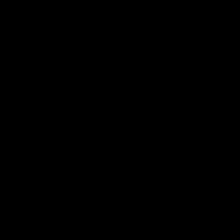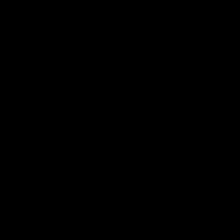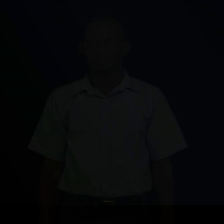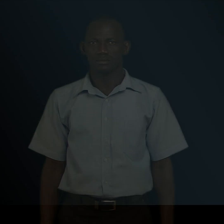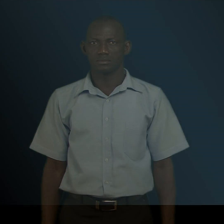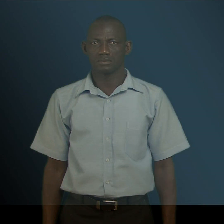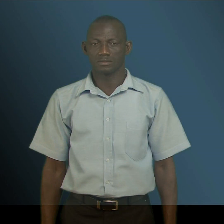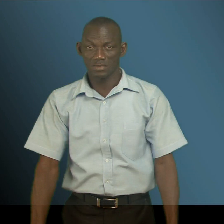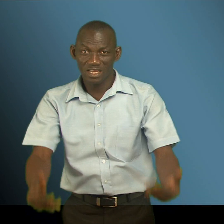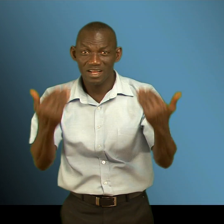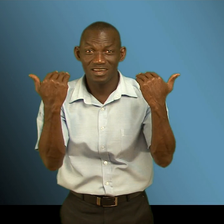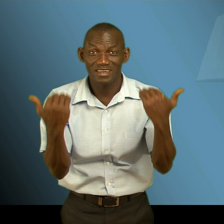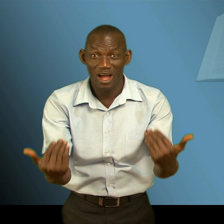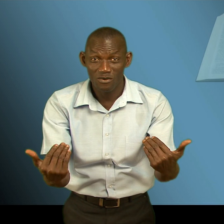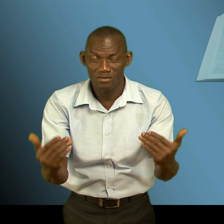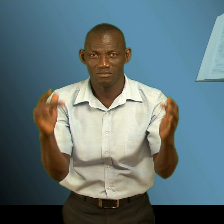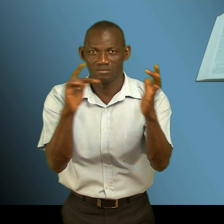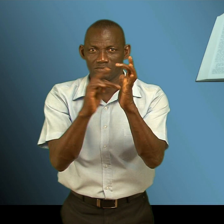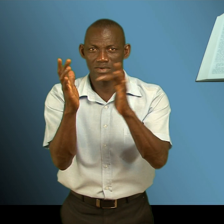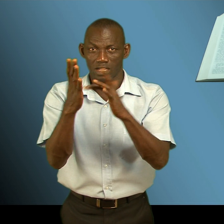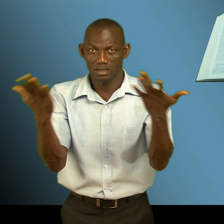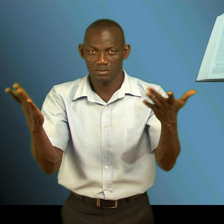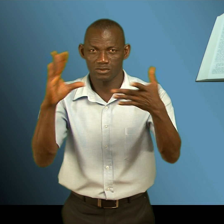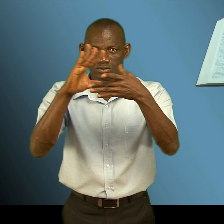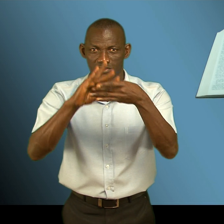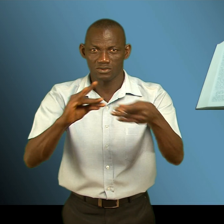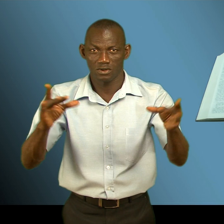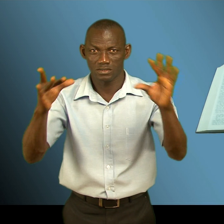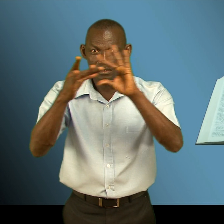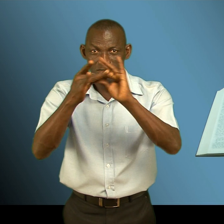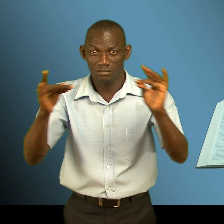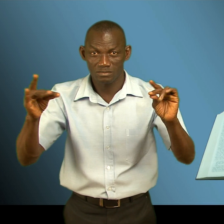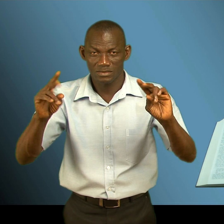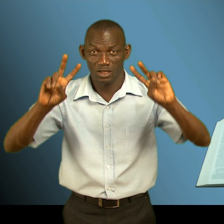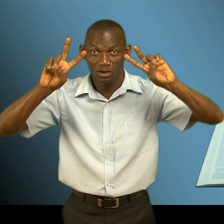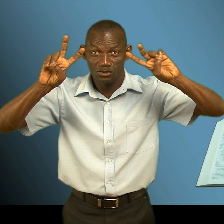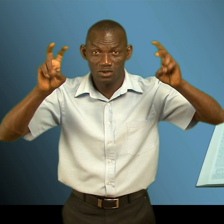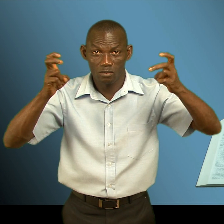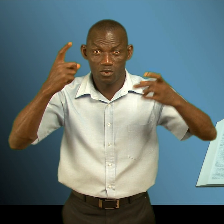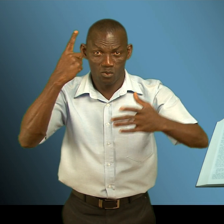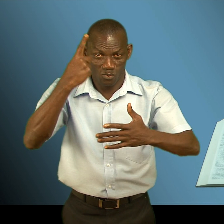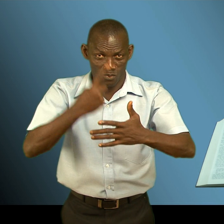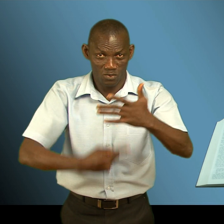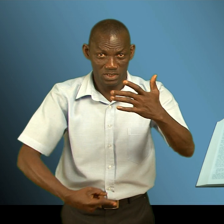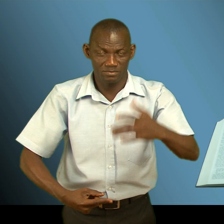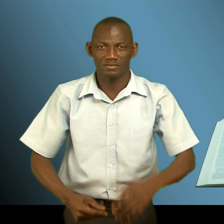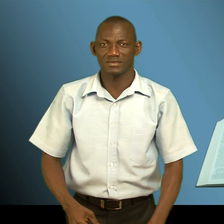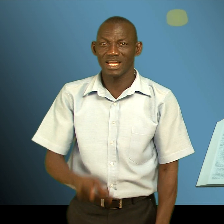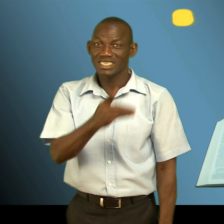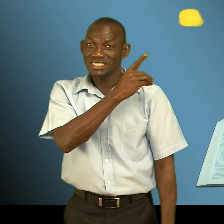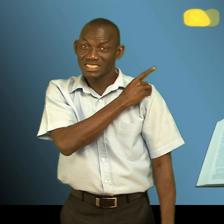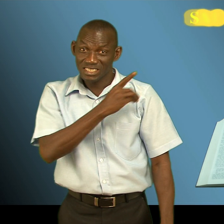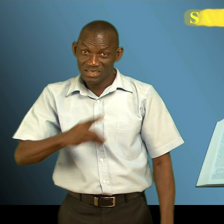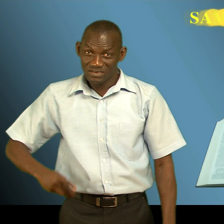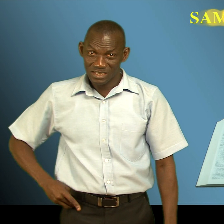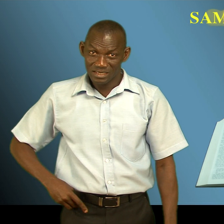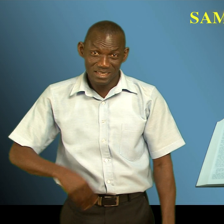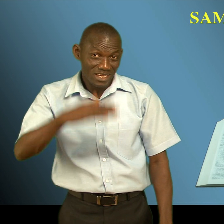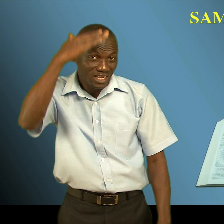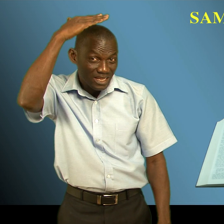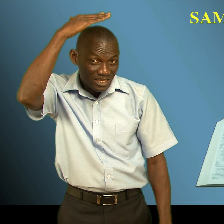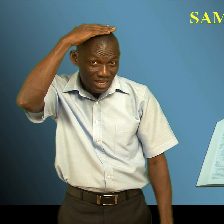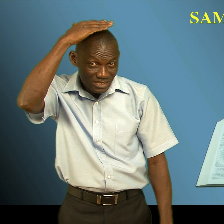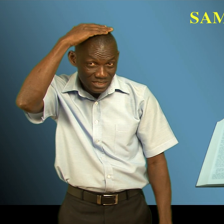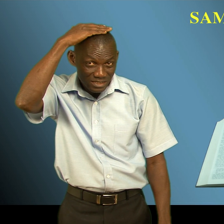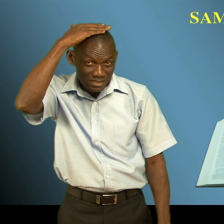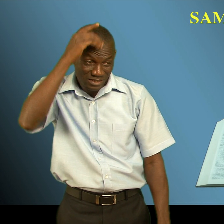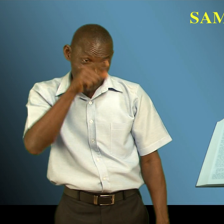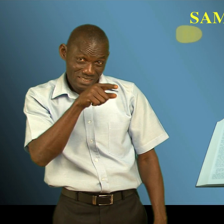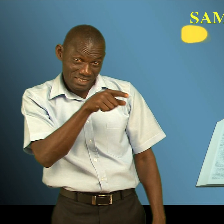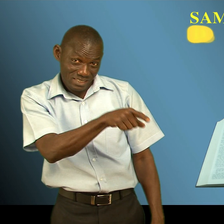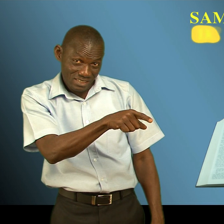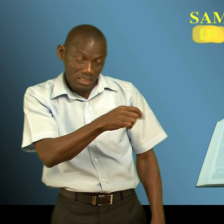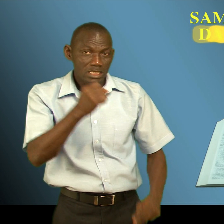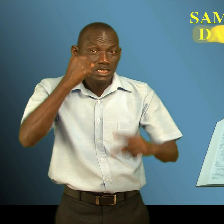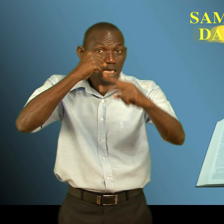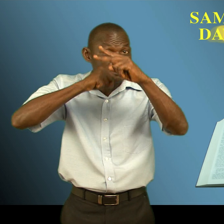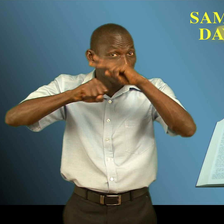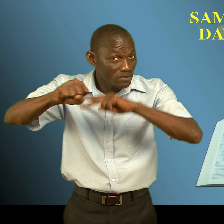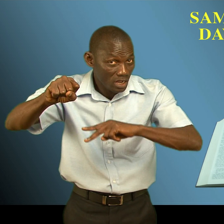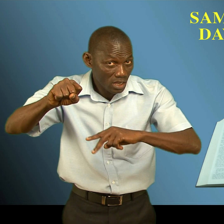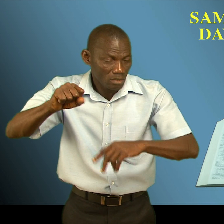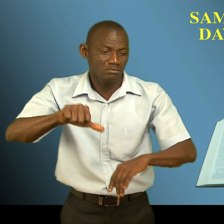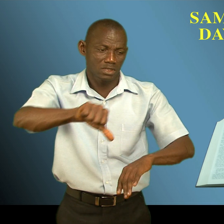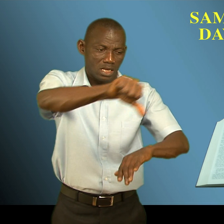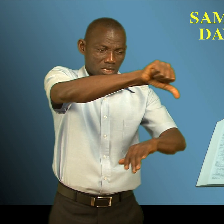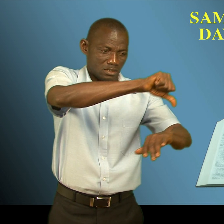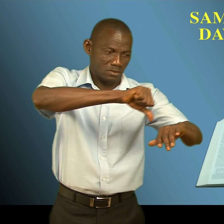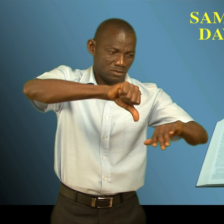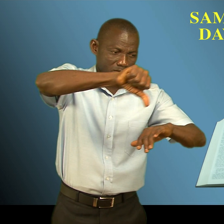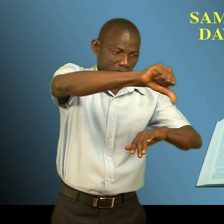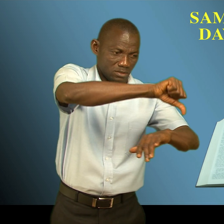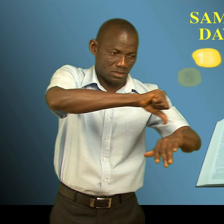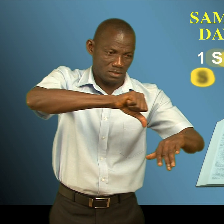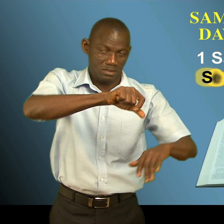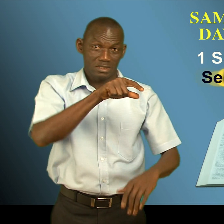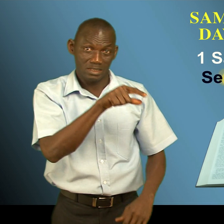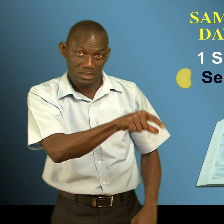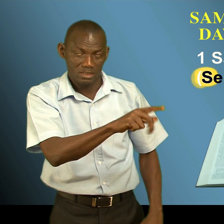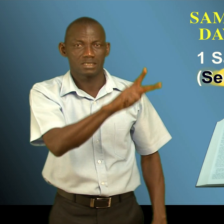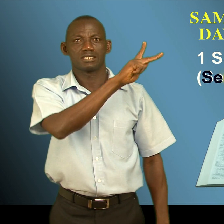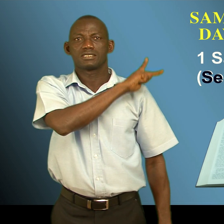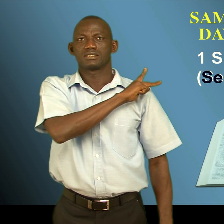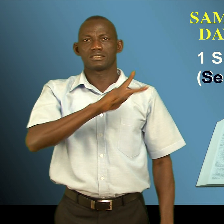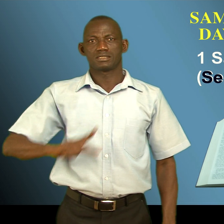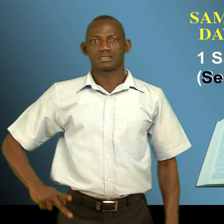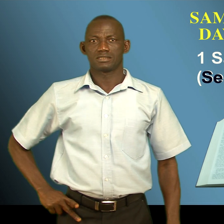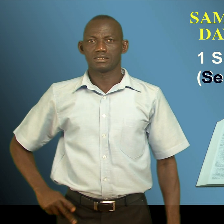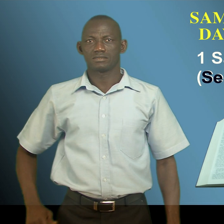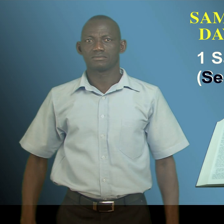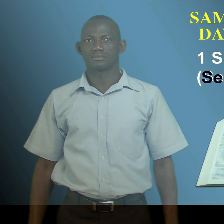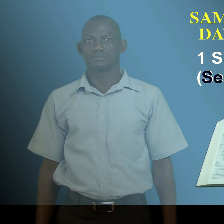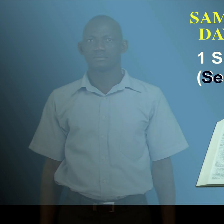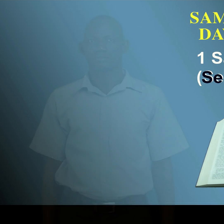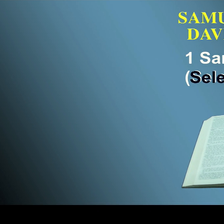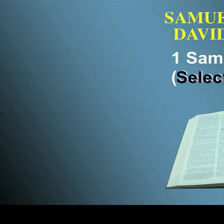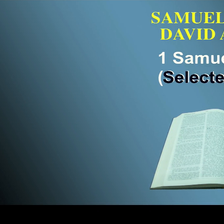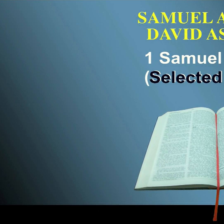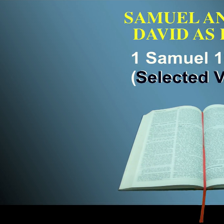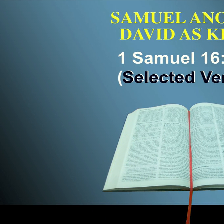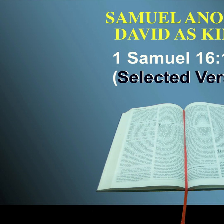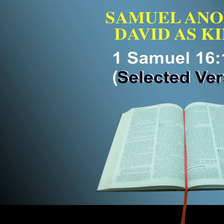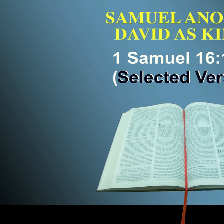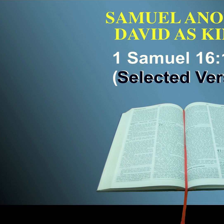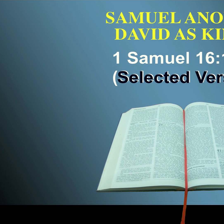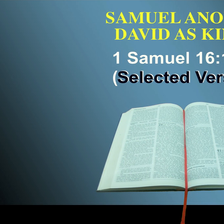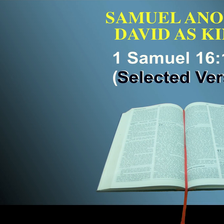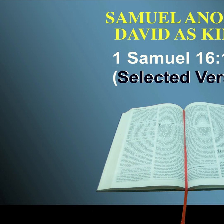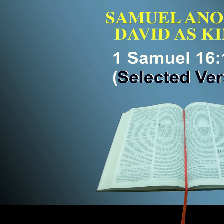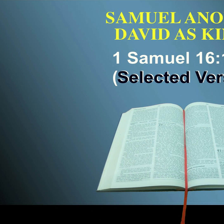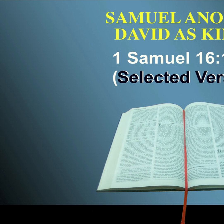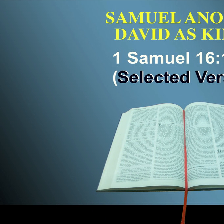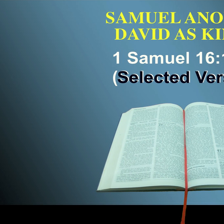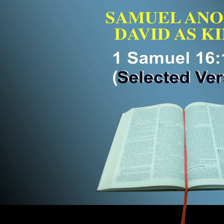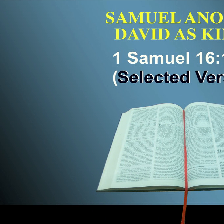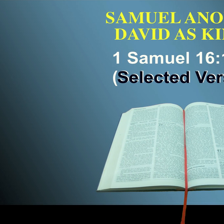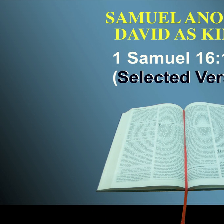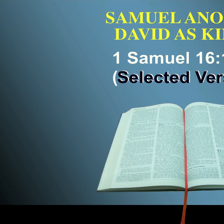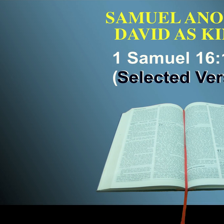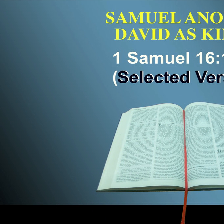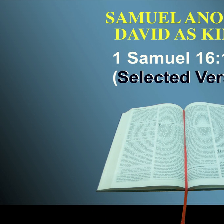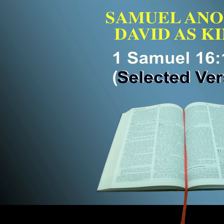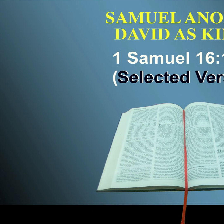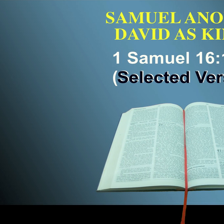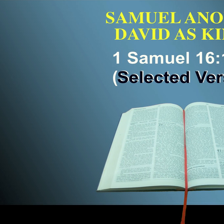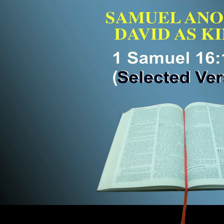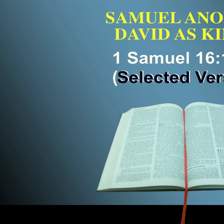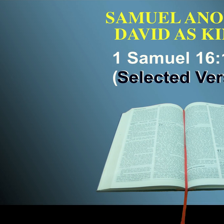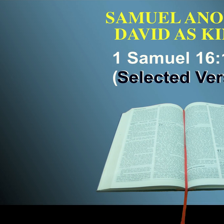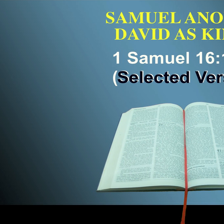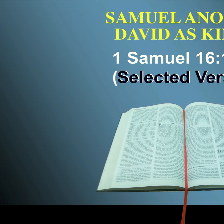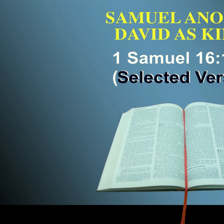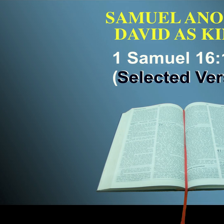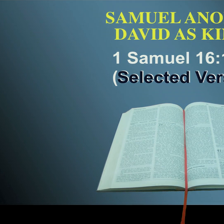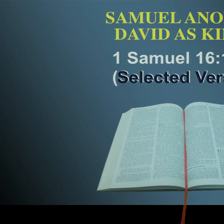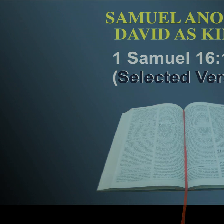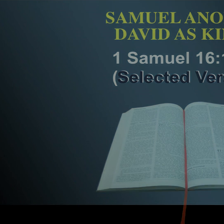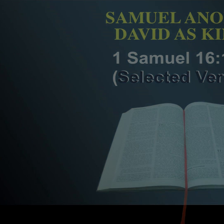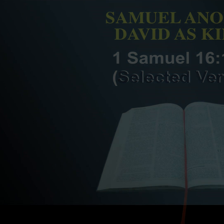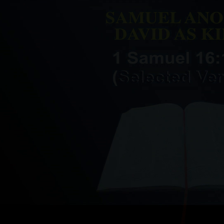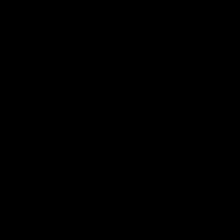Samuel anoints David as king